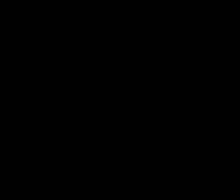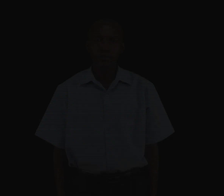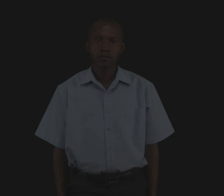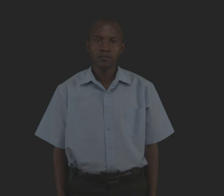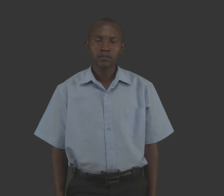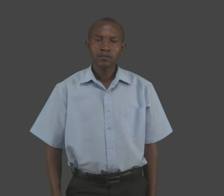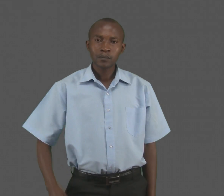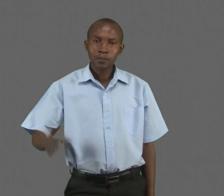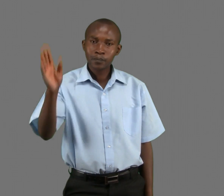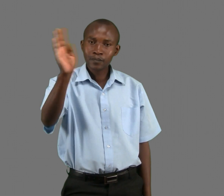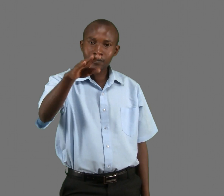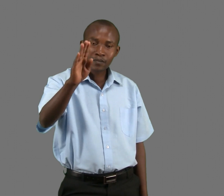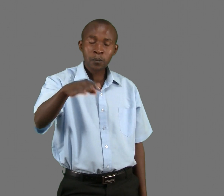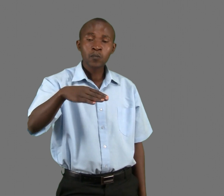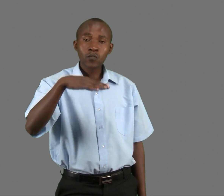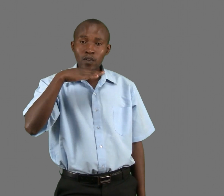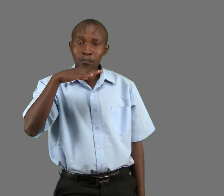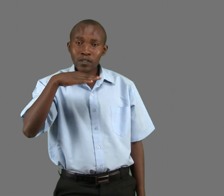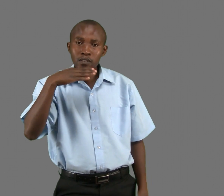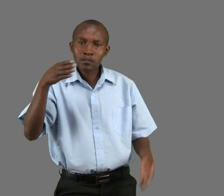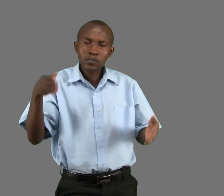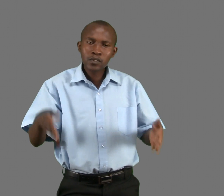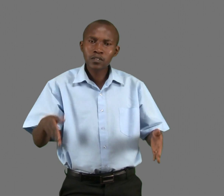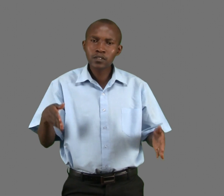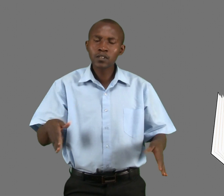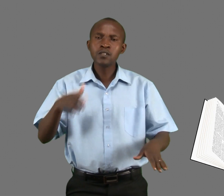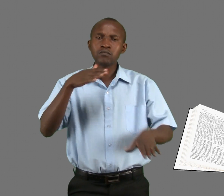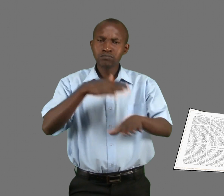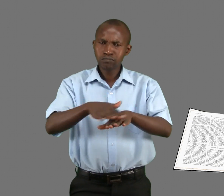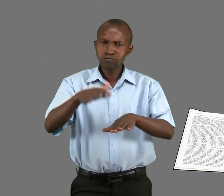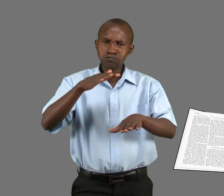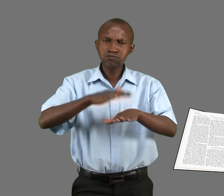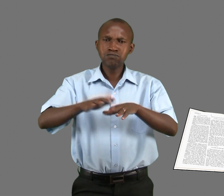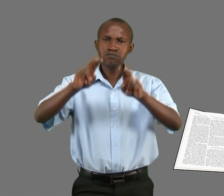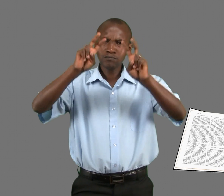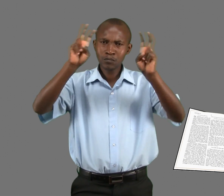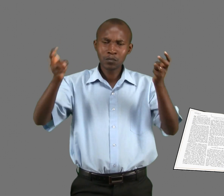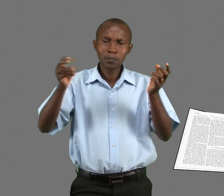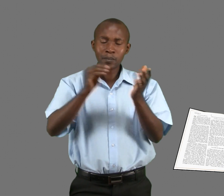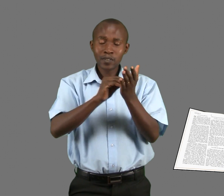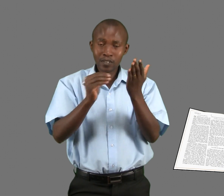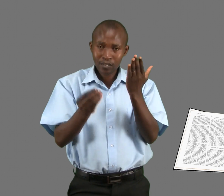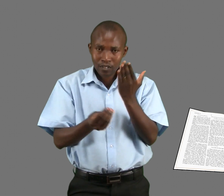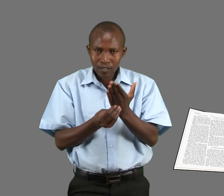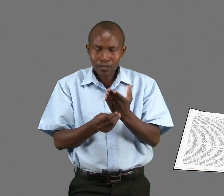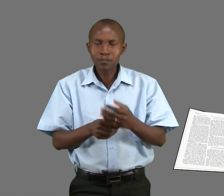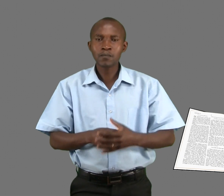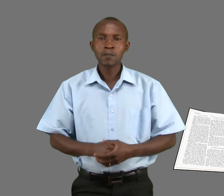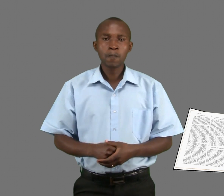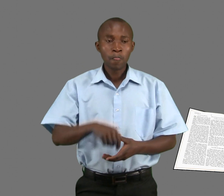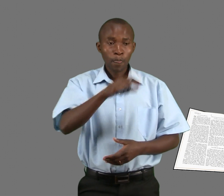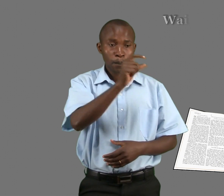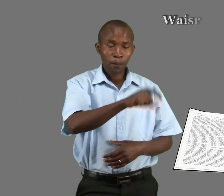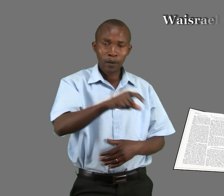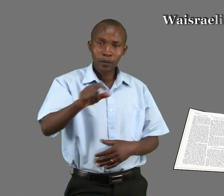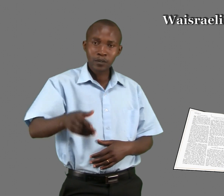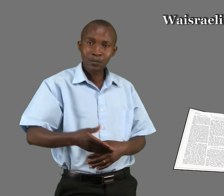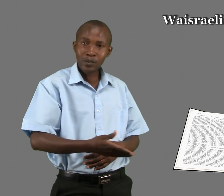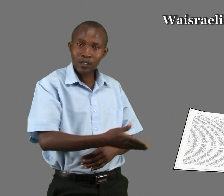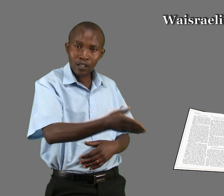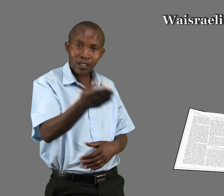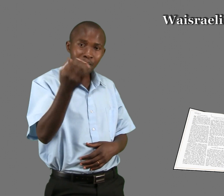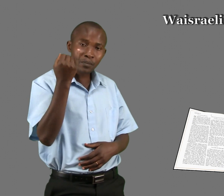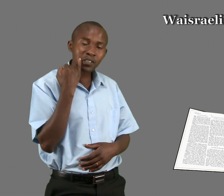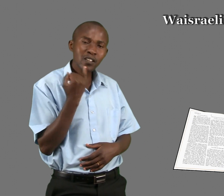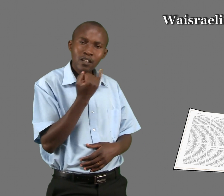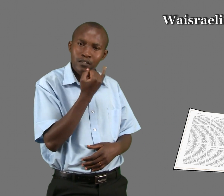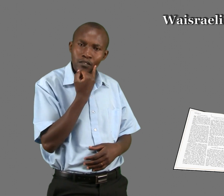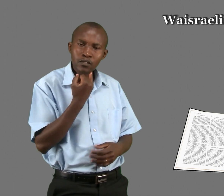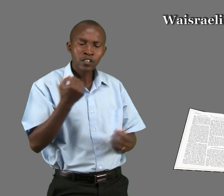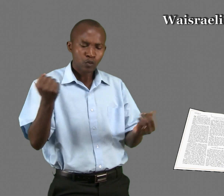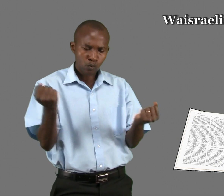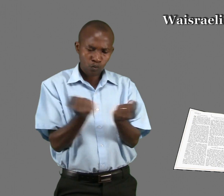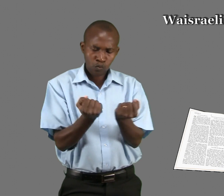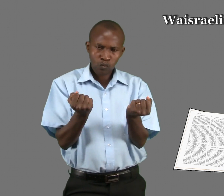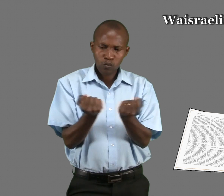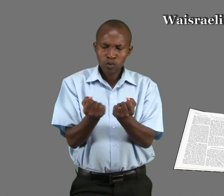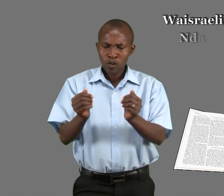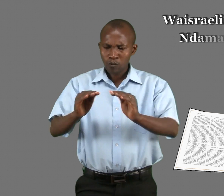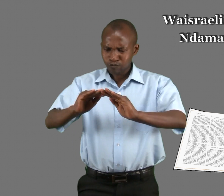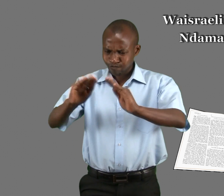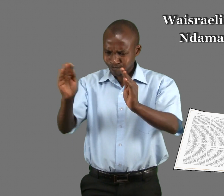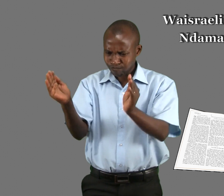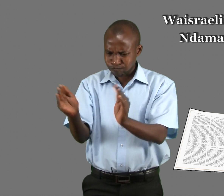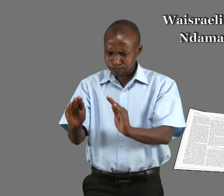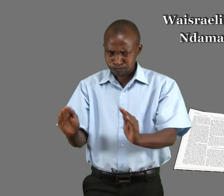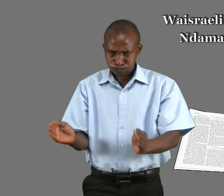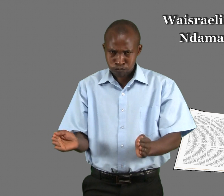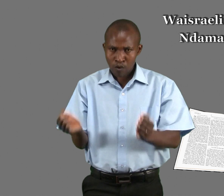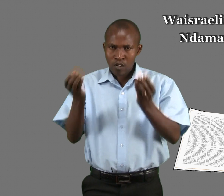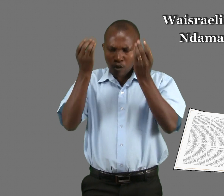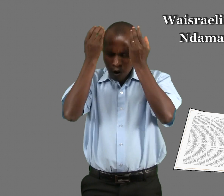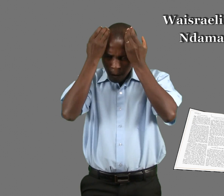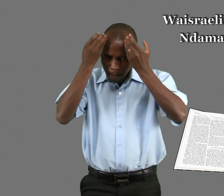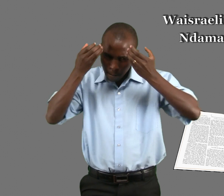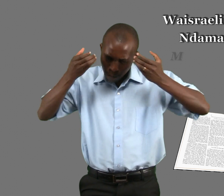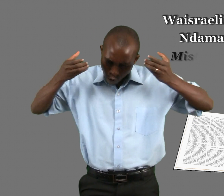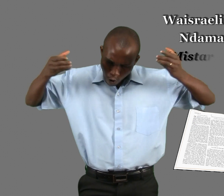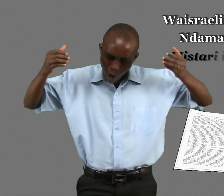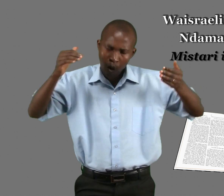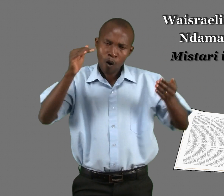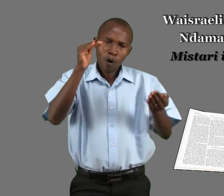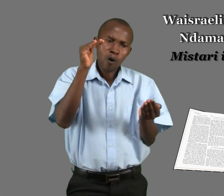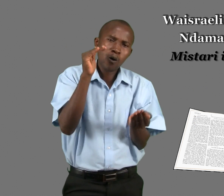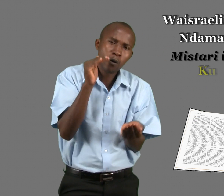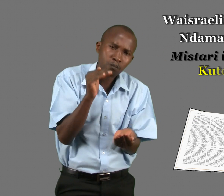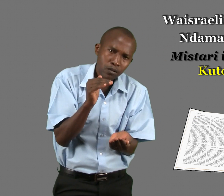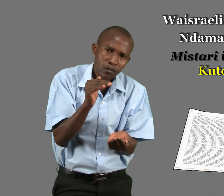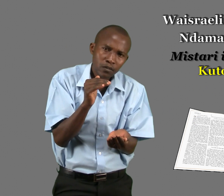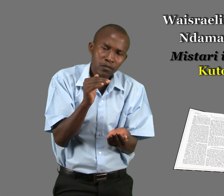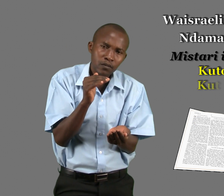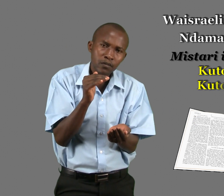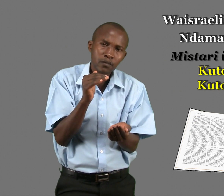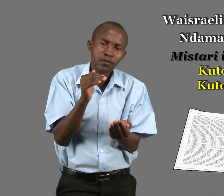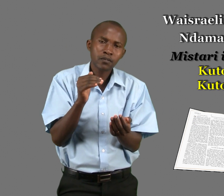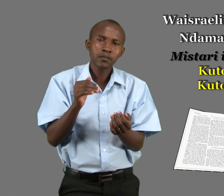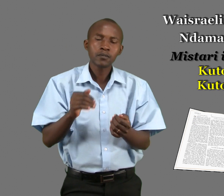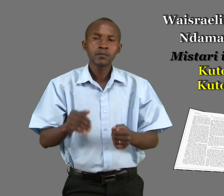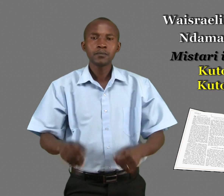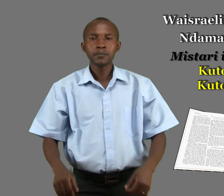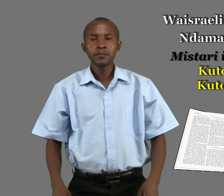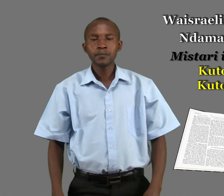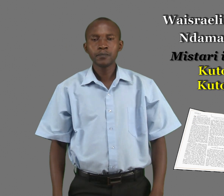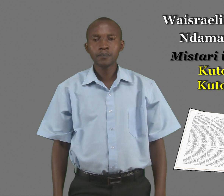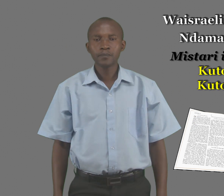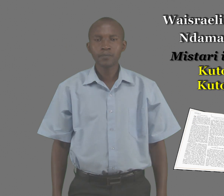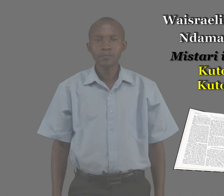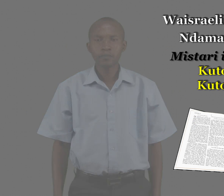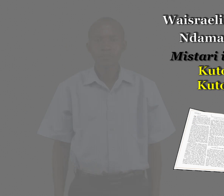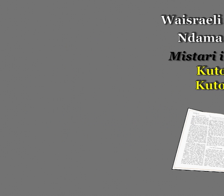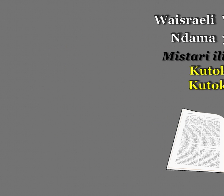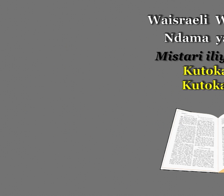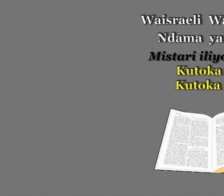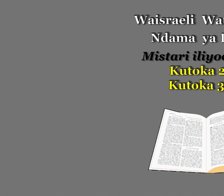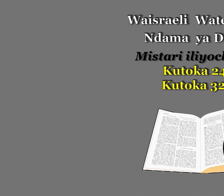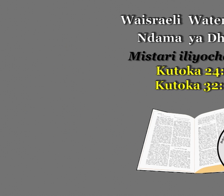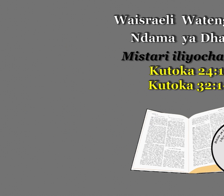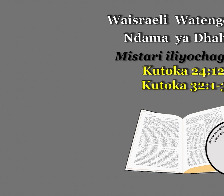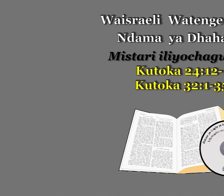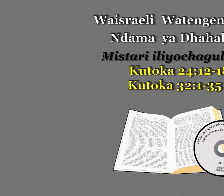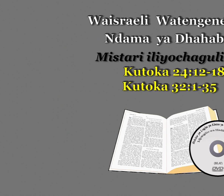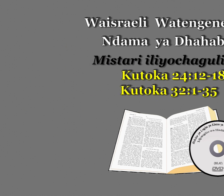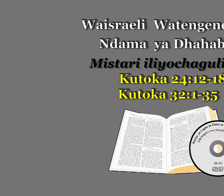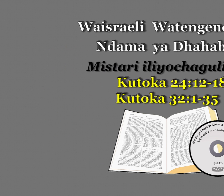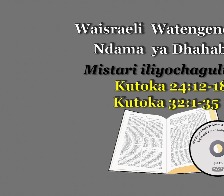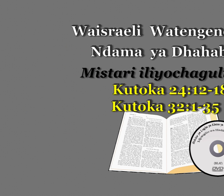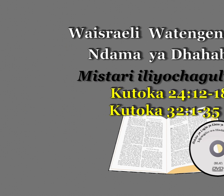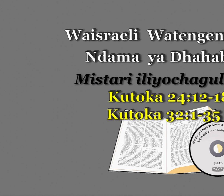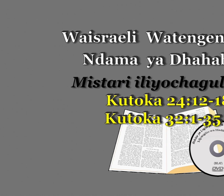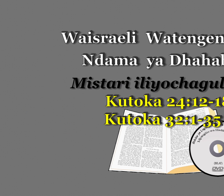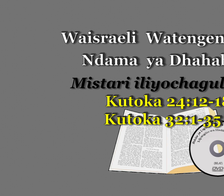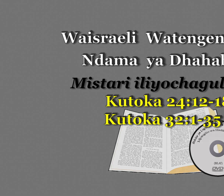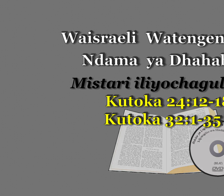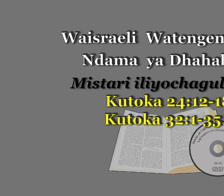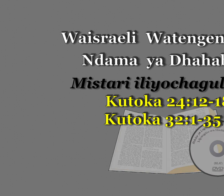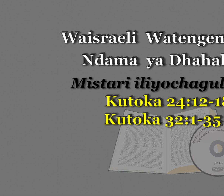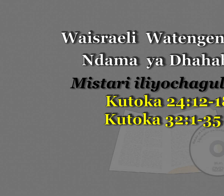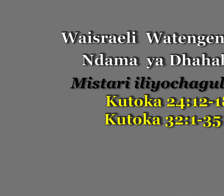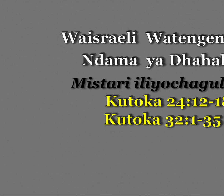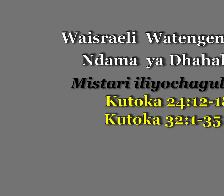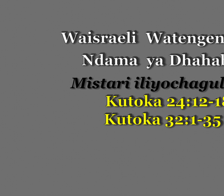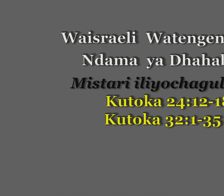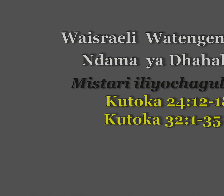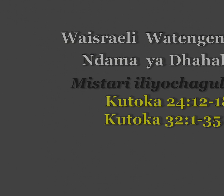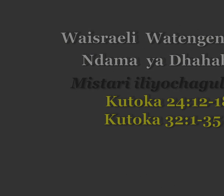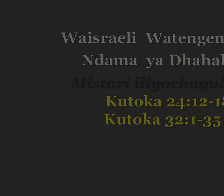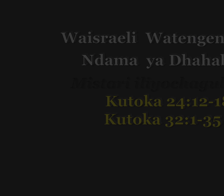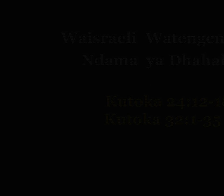Israelites make a golden calf